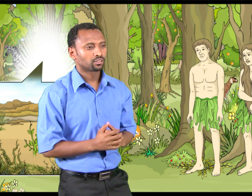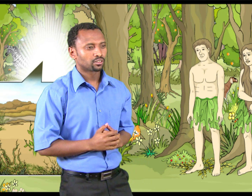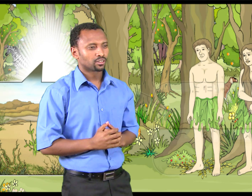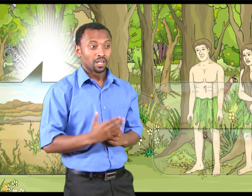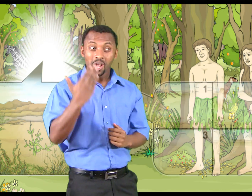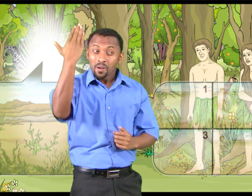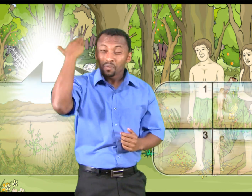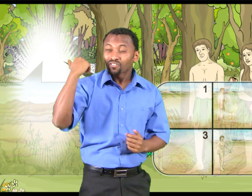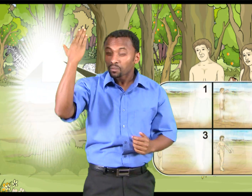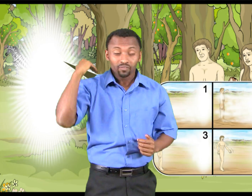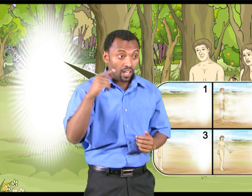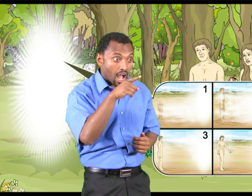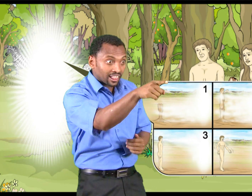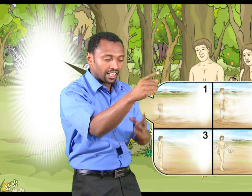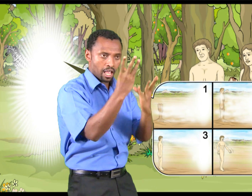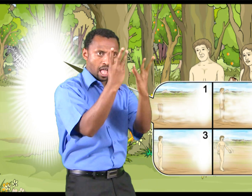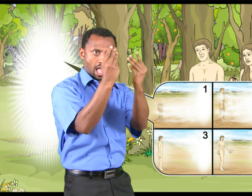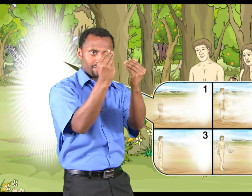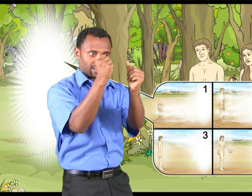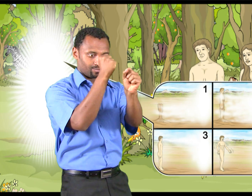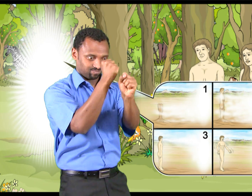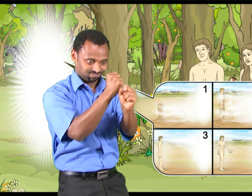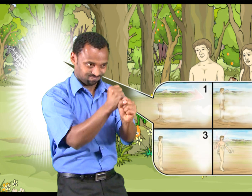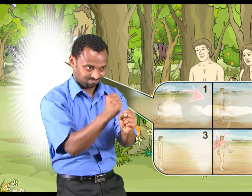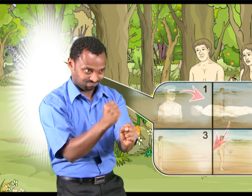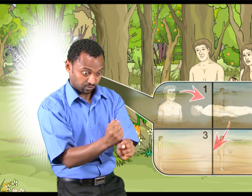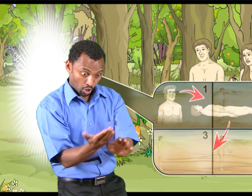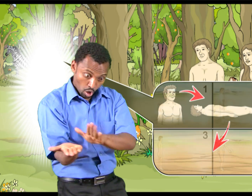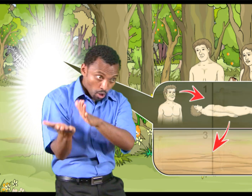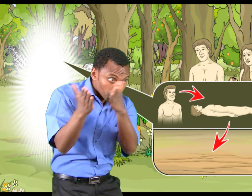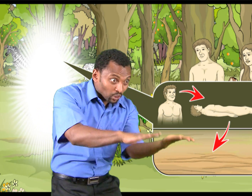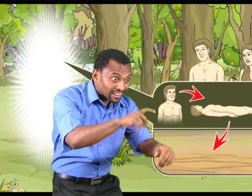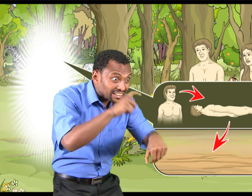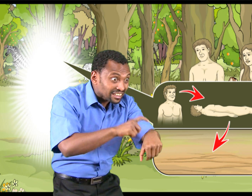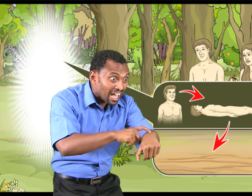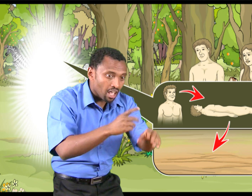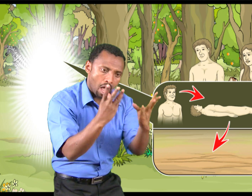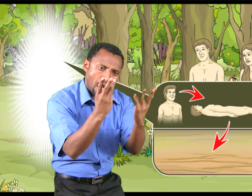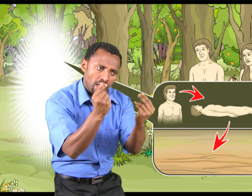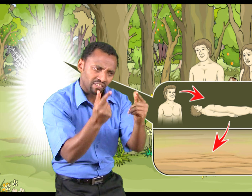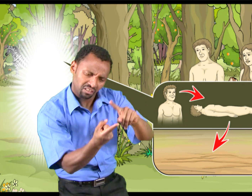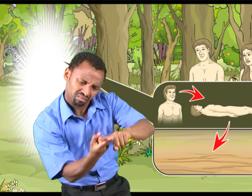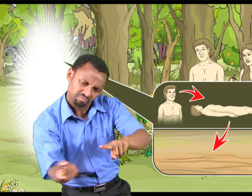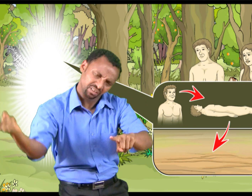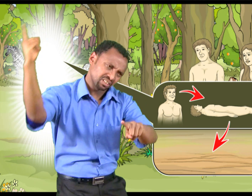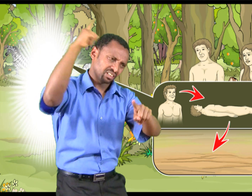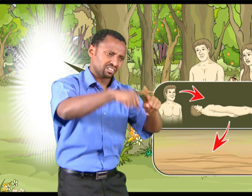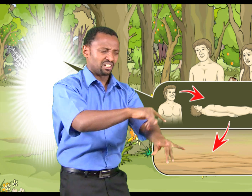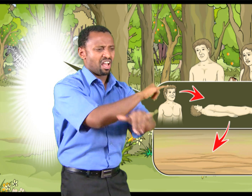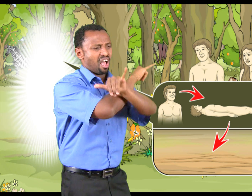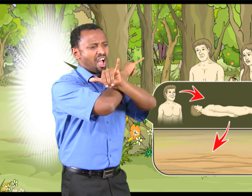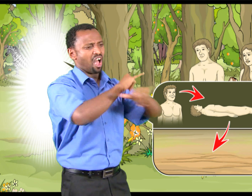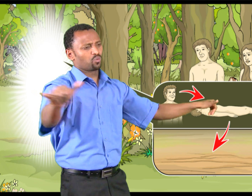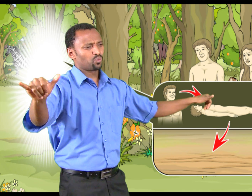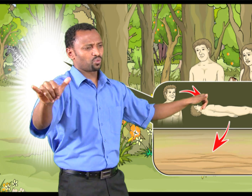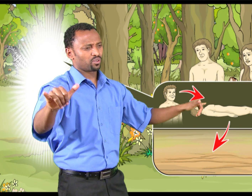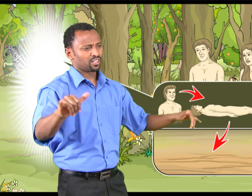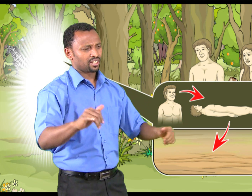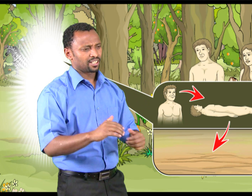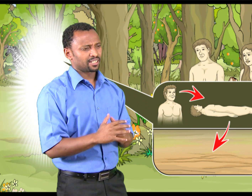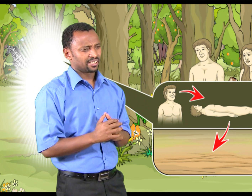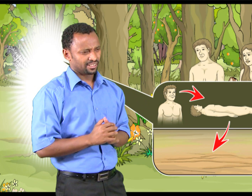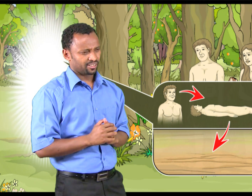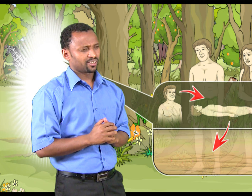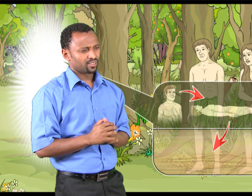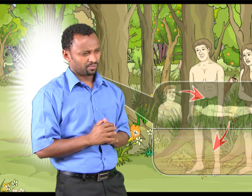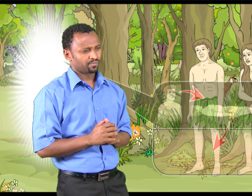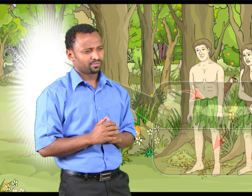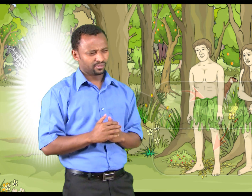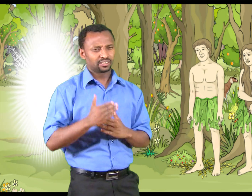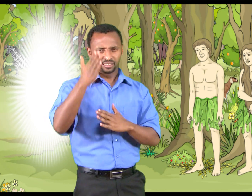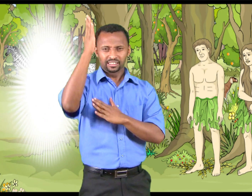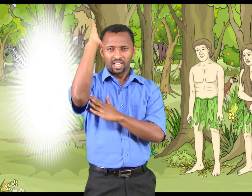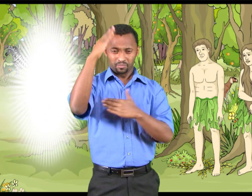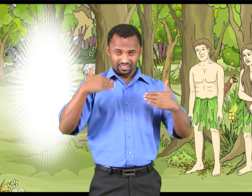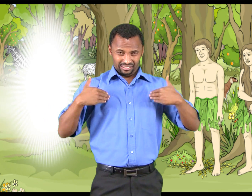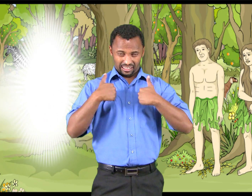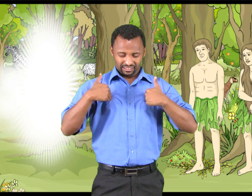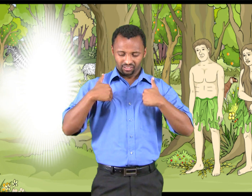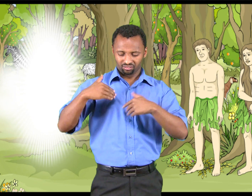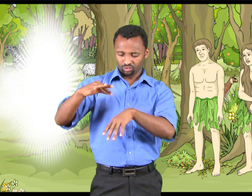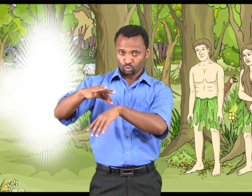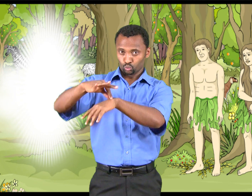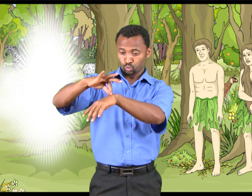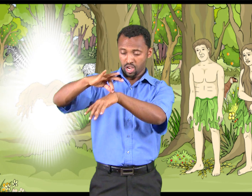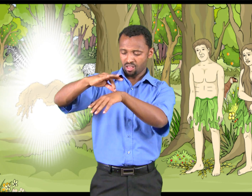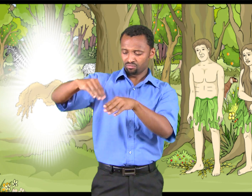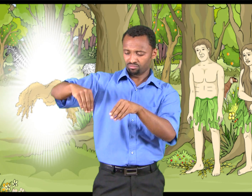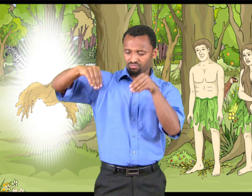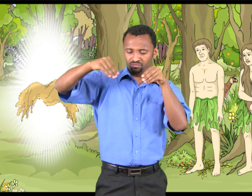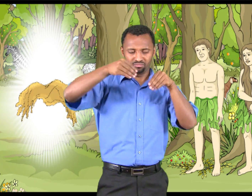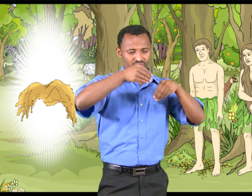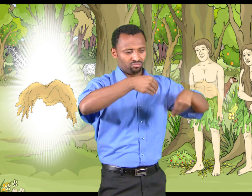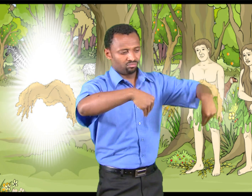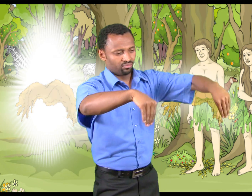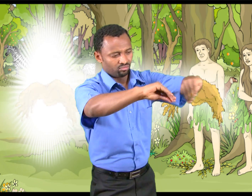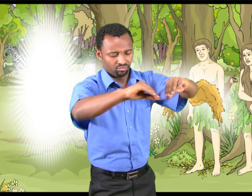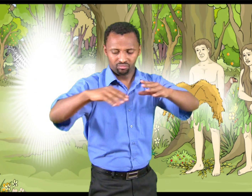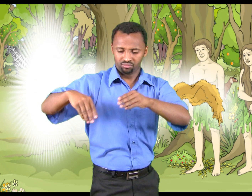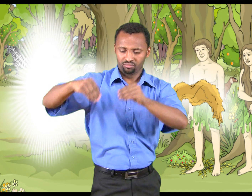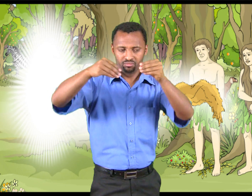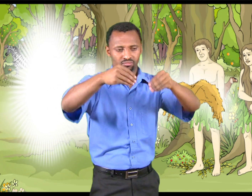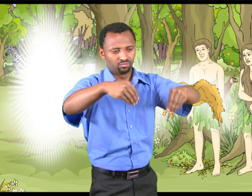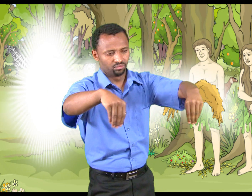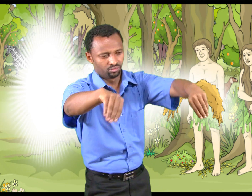By the sweat of your brow you will eat your bread, until you return to the ground— because out of it were you taken. For dust you are, and to dust you shall return.” And Adam named his wife Eve, because she would be the mother of all the living.